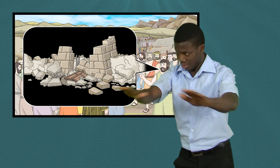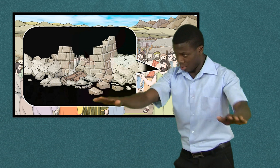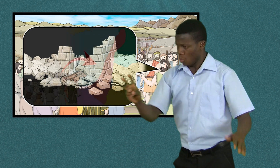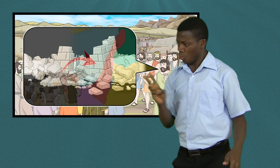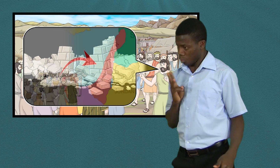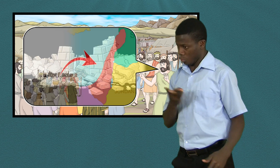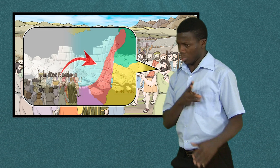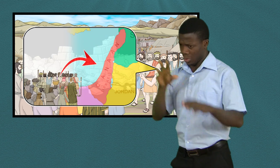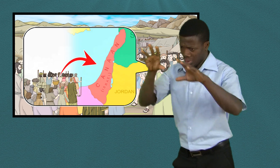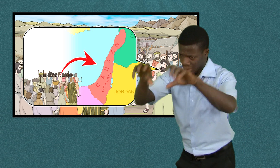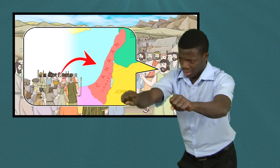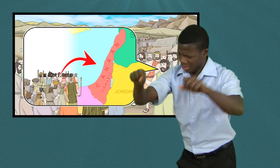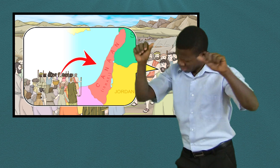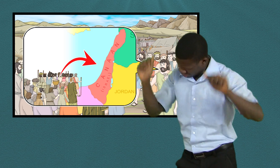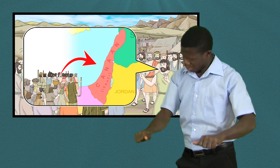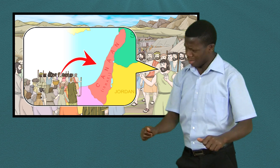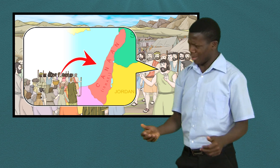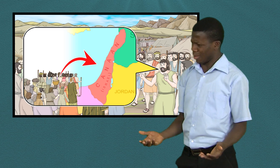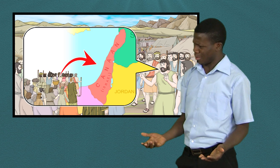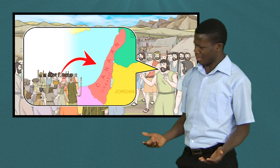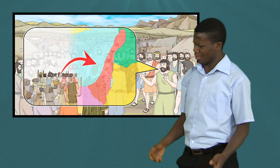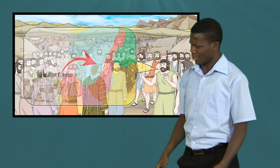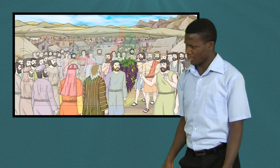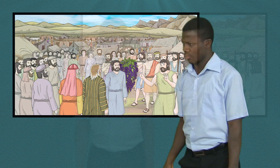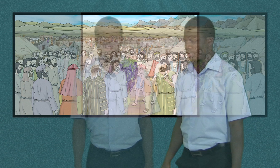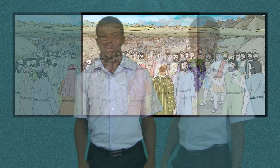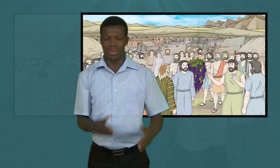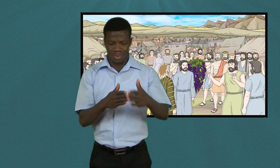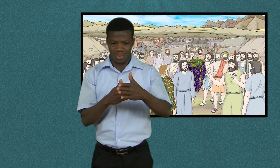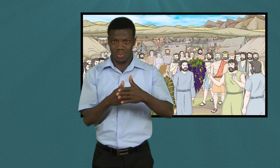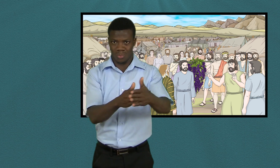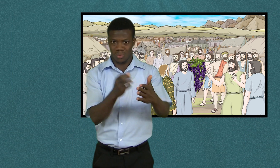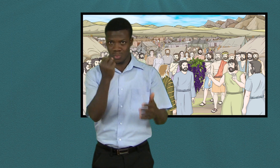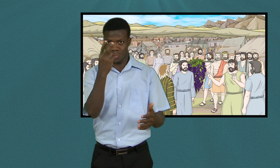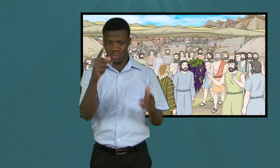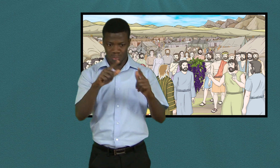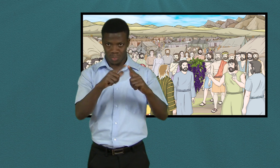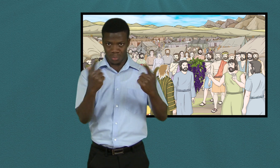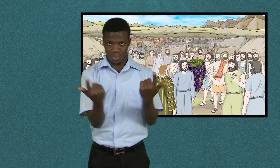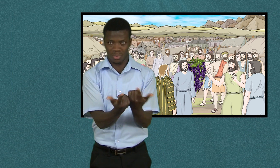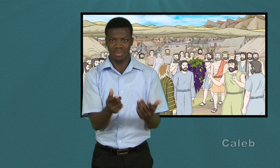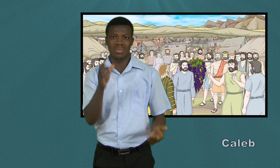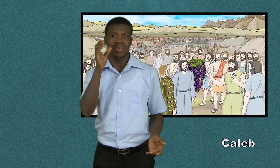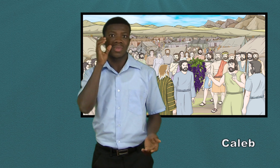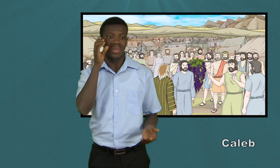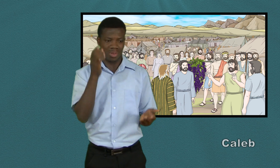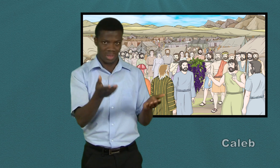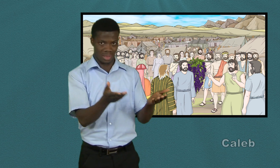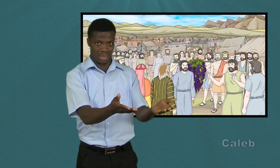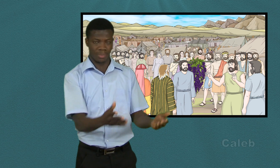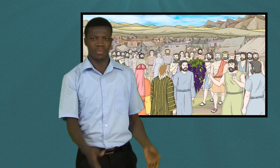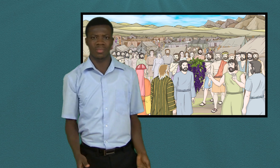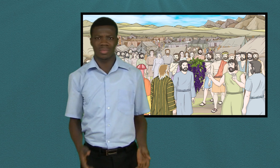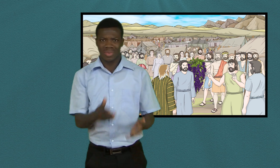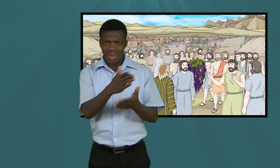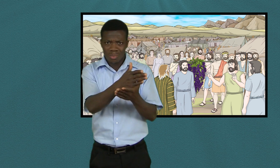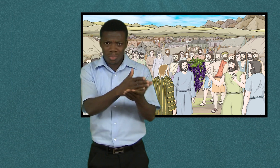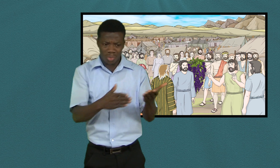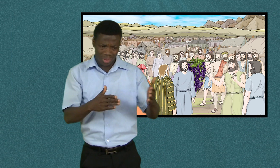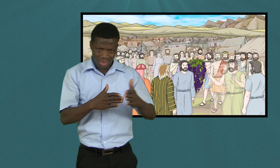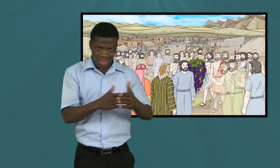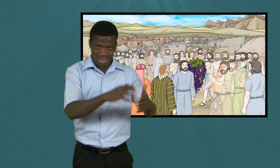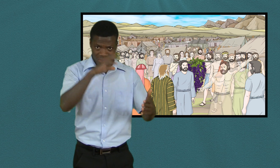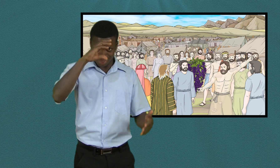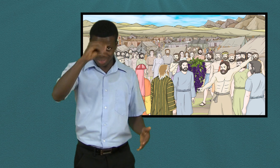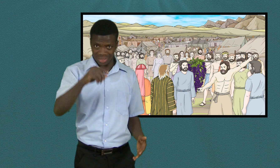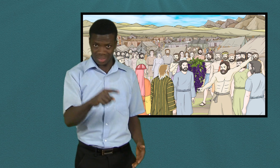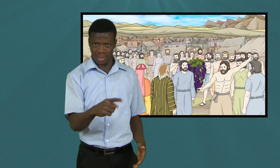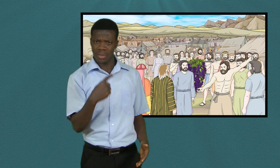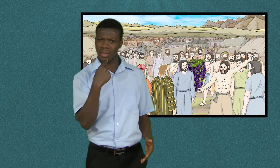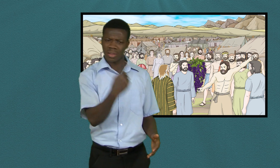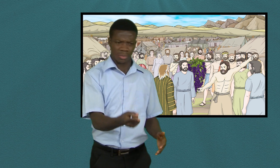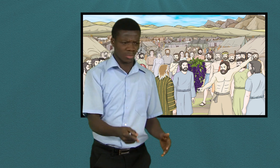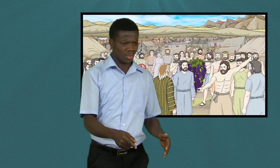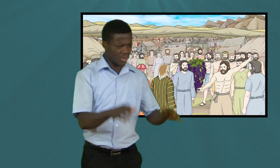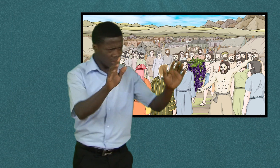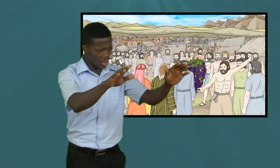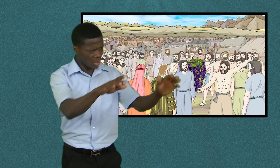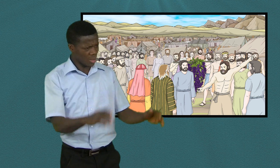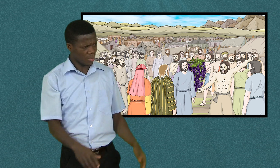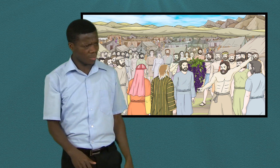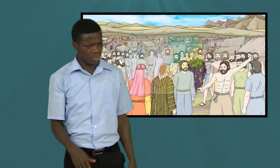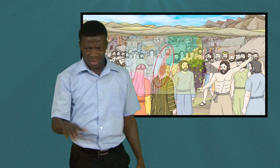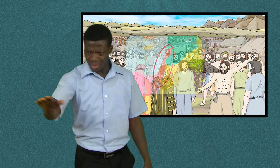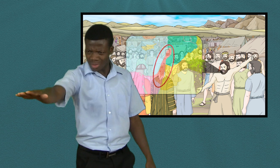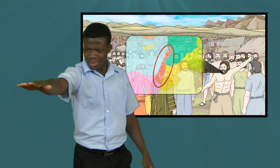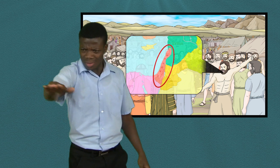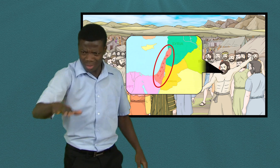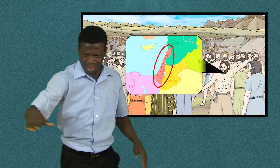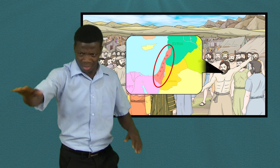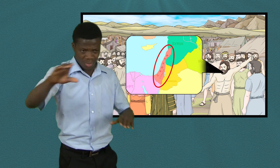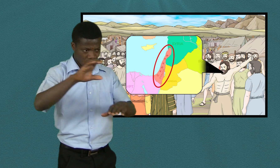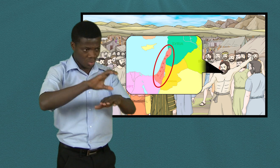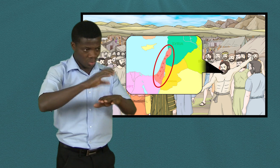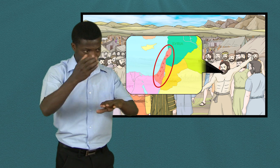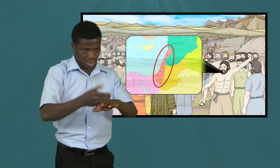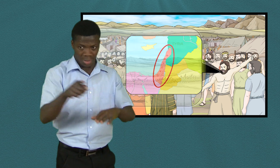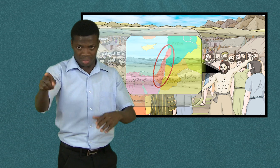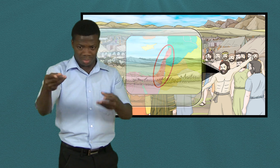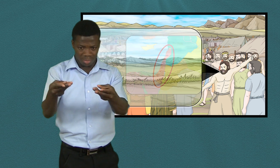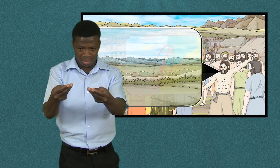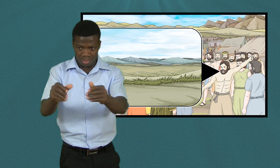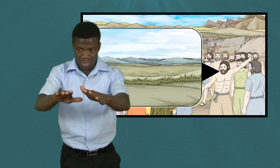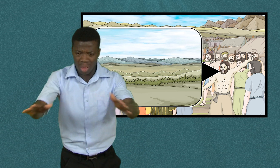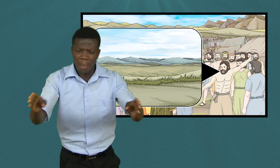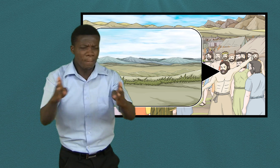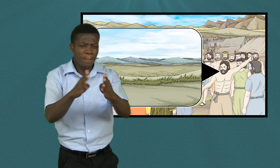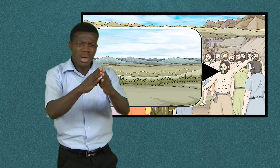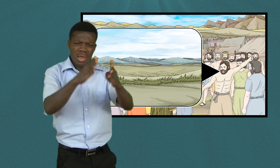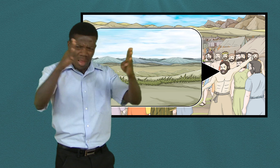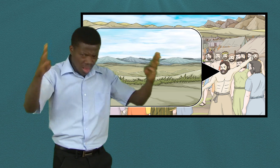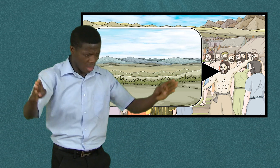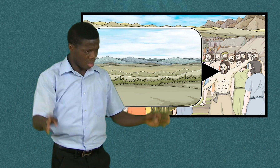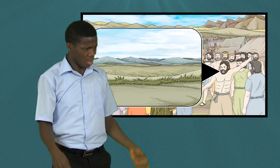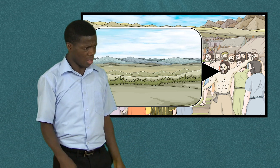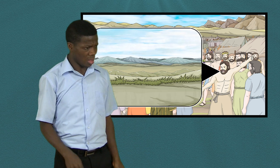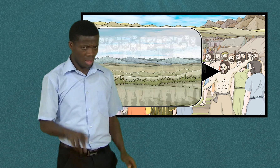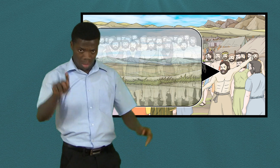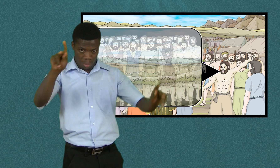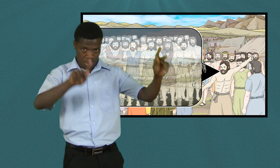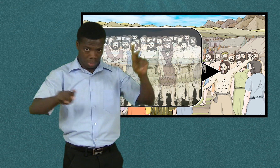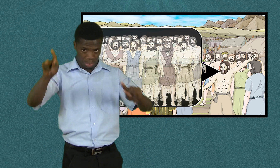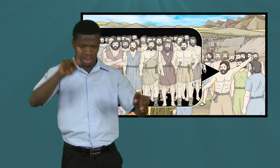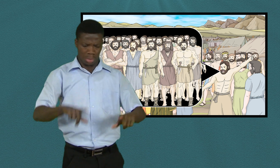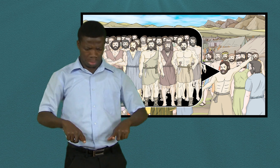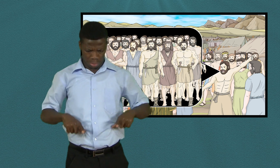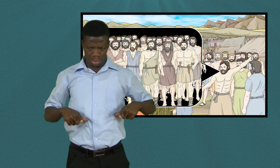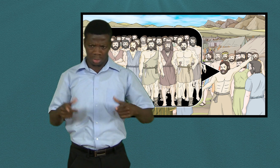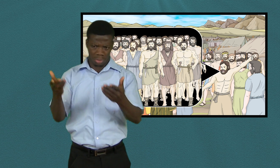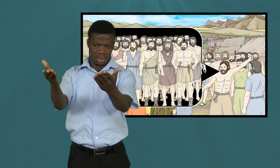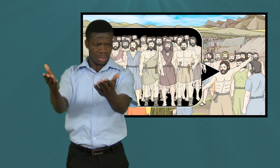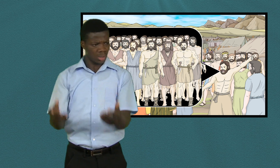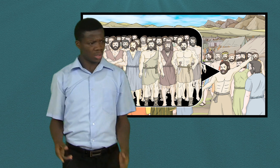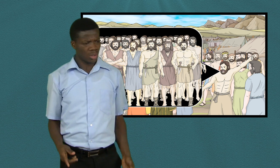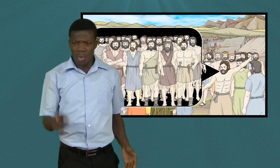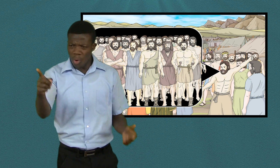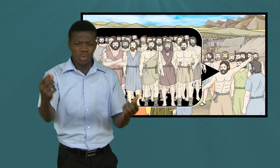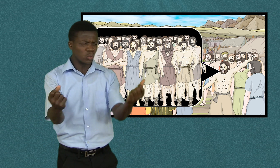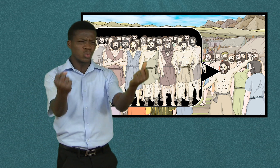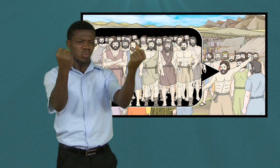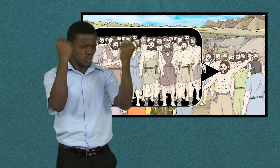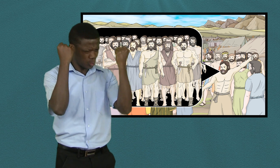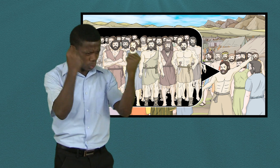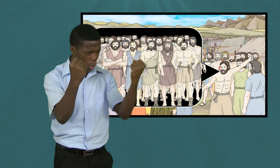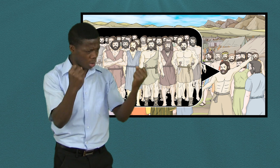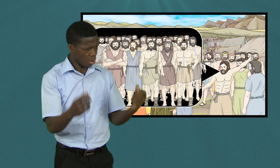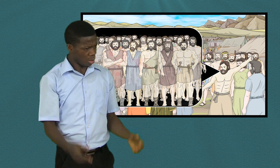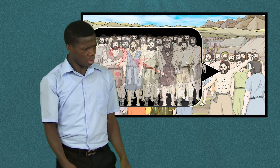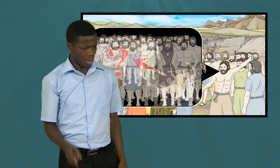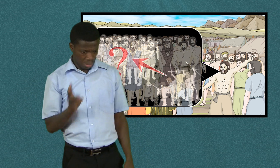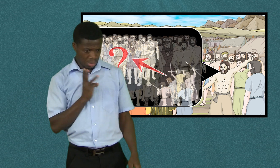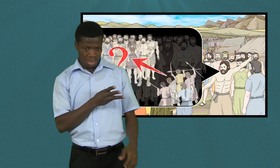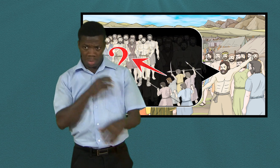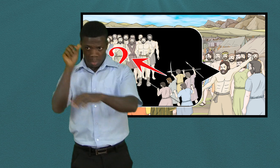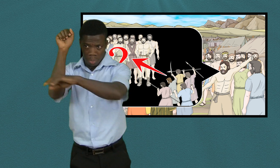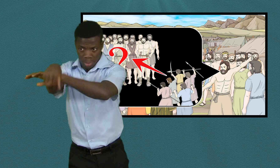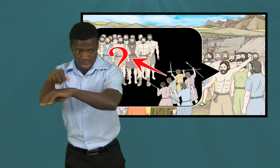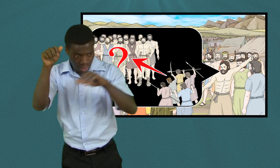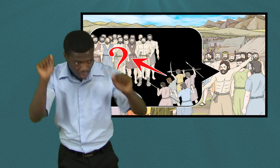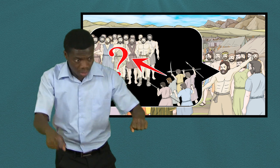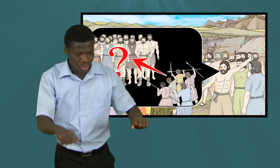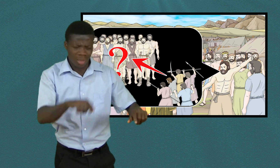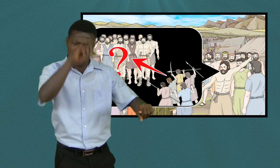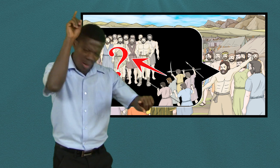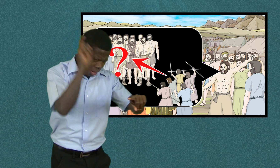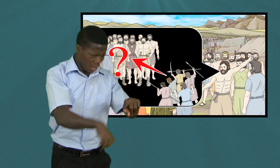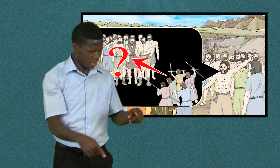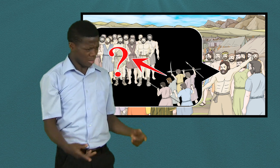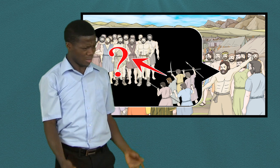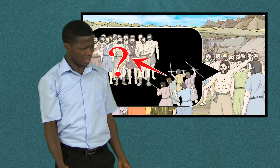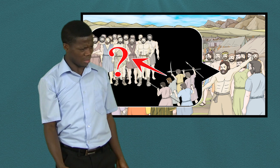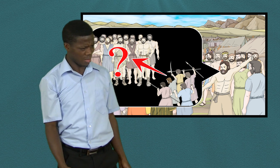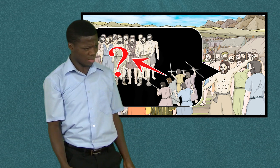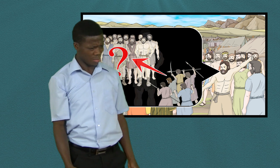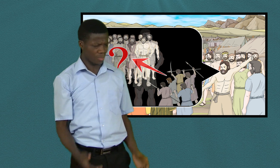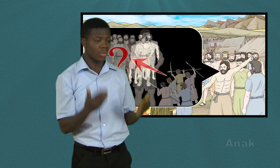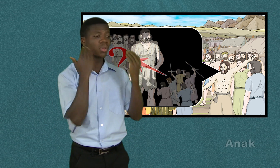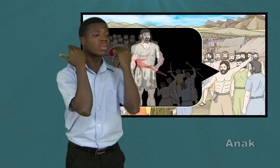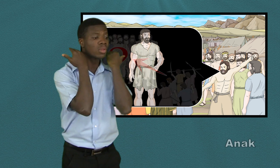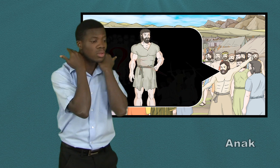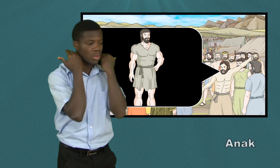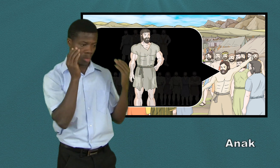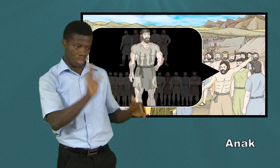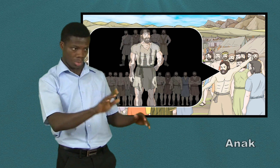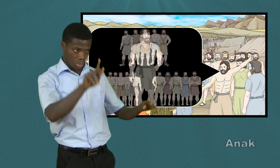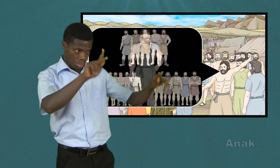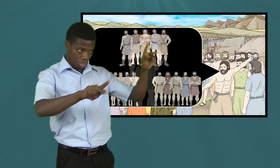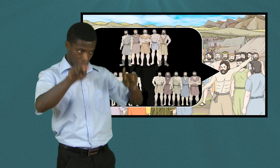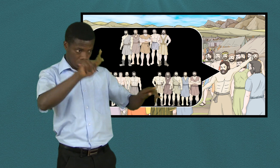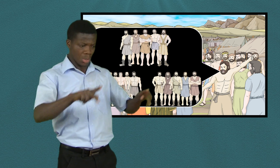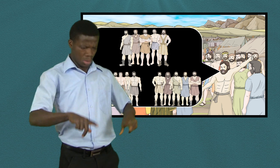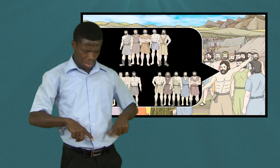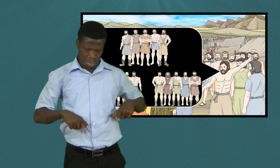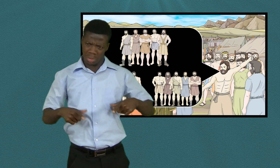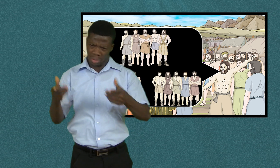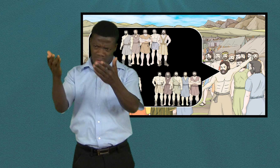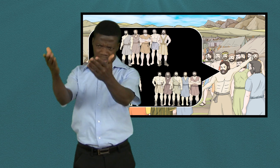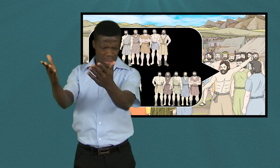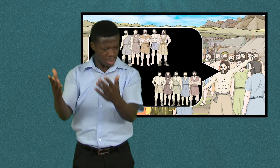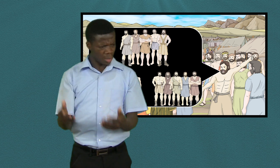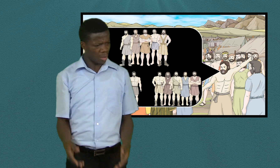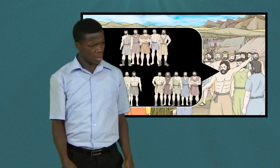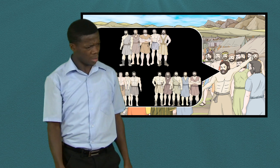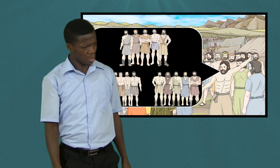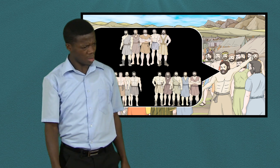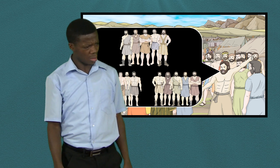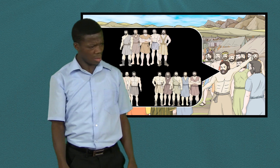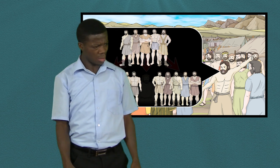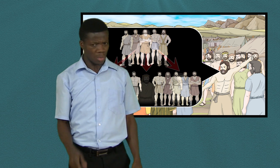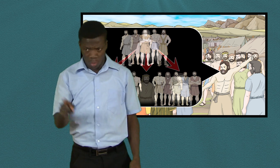But the men who had gone up with him replied, “We cannot go up against the people, for they are stronger than we are!”